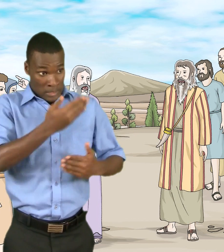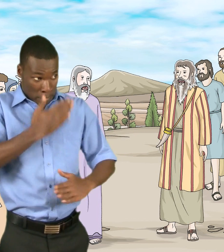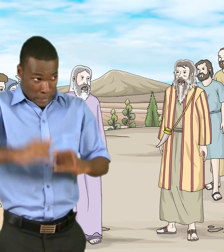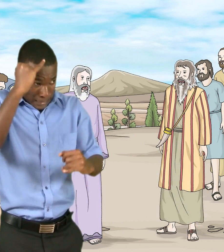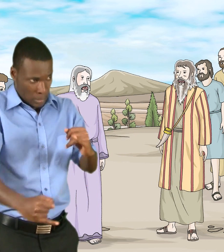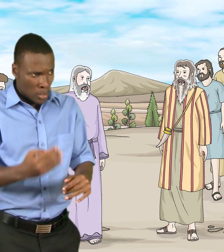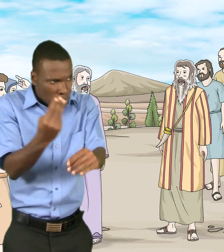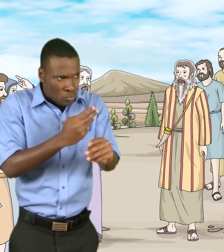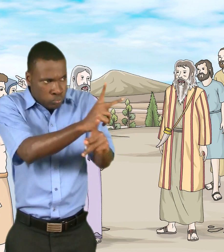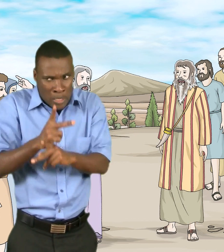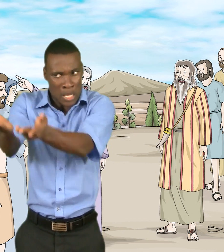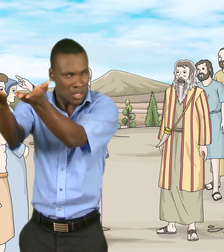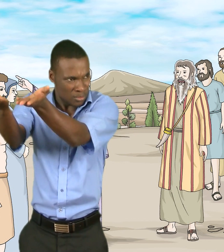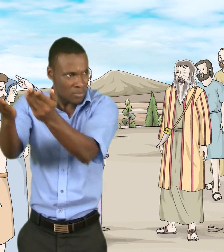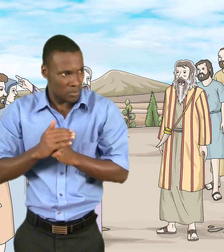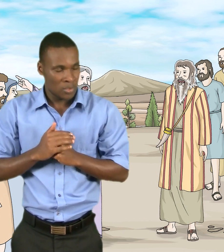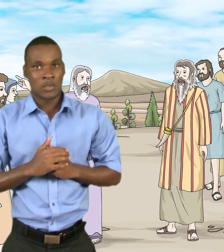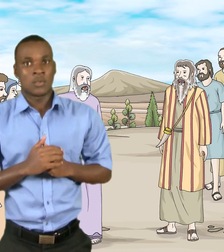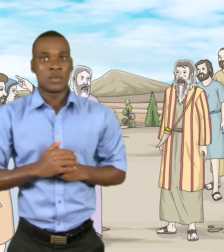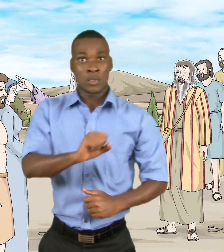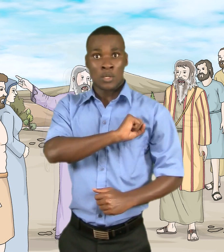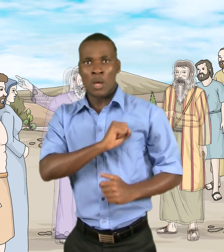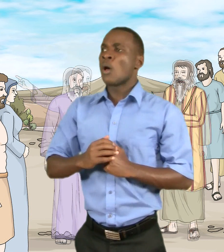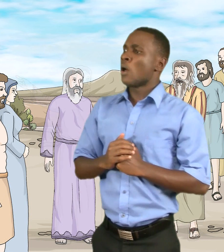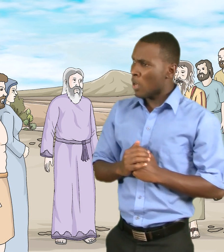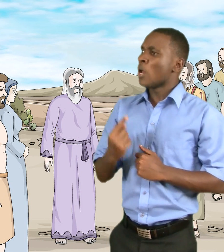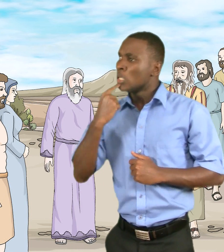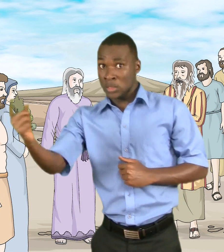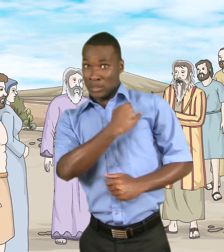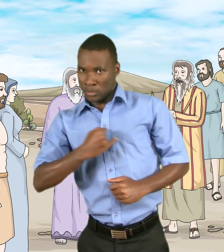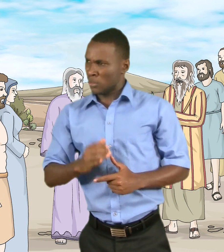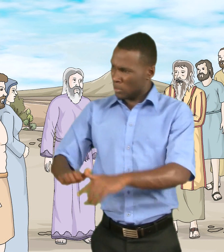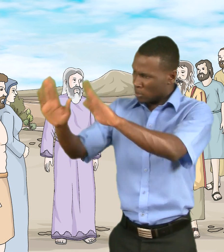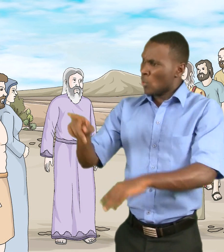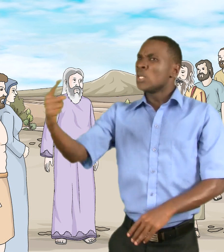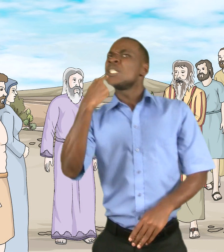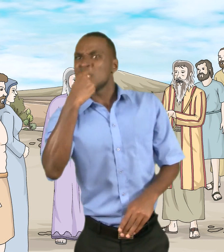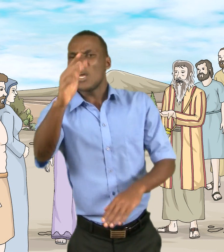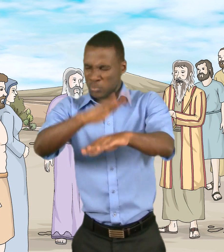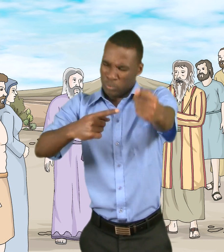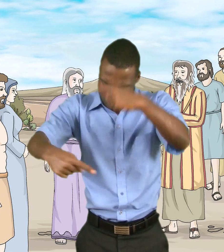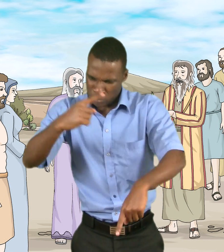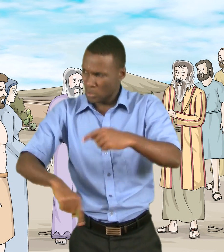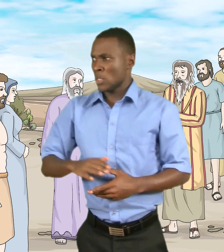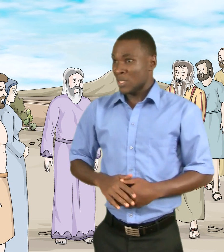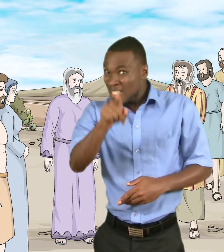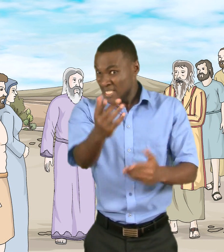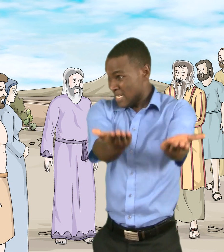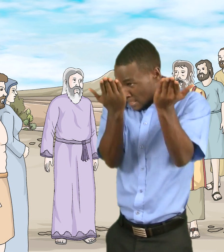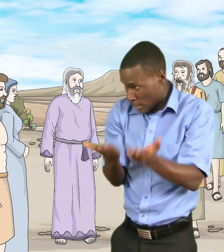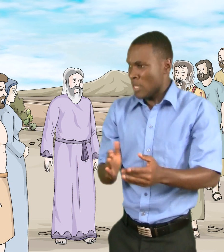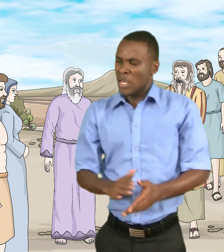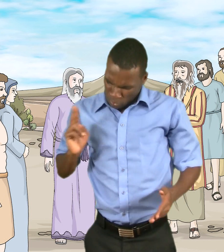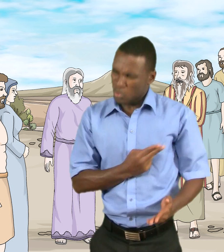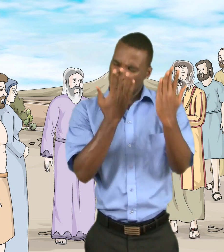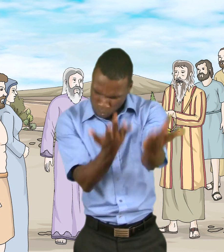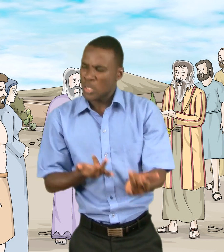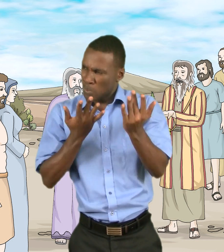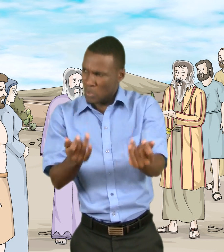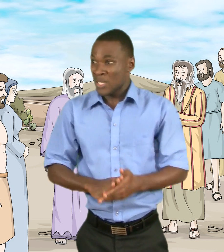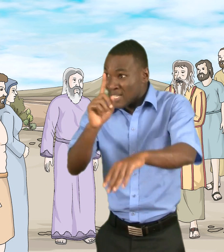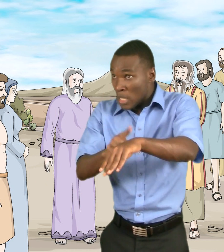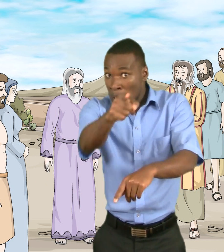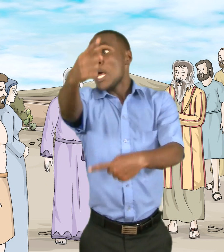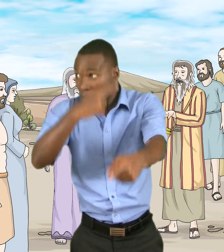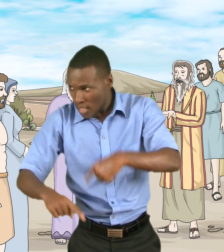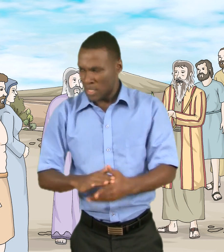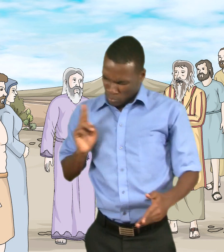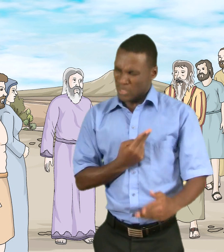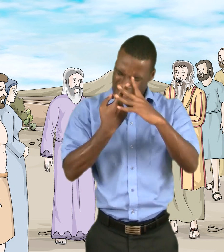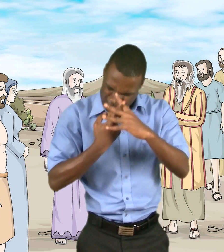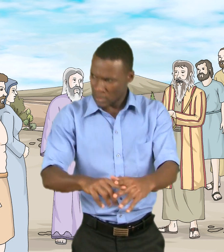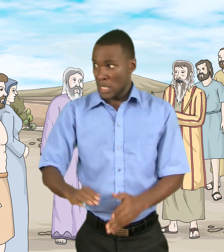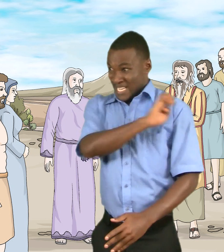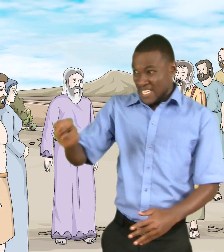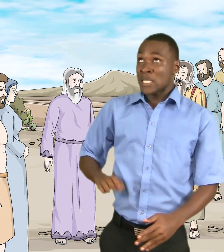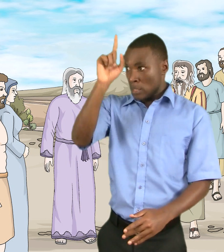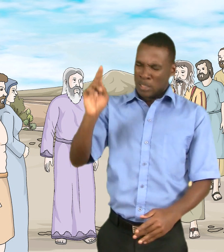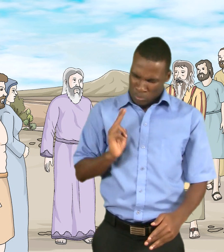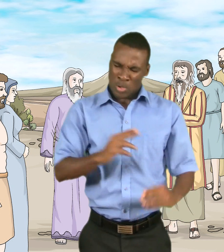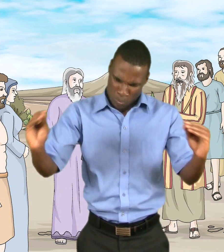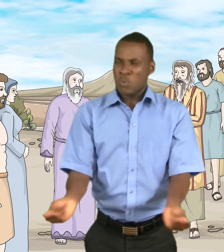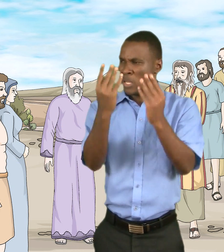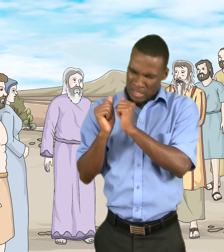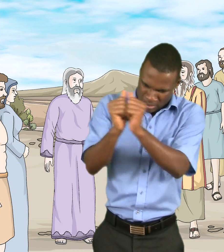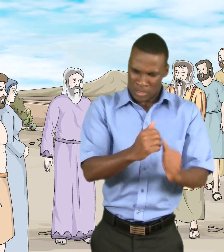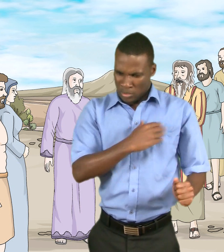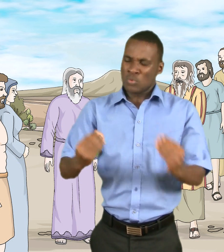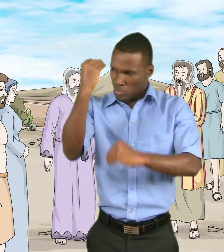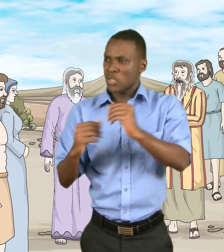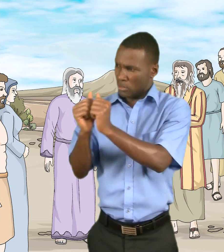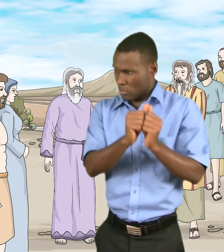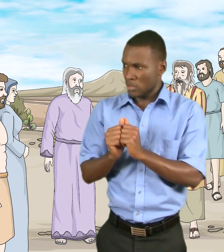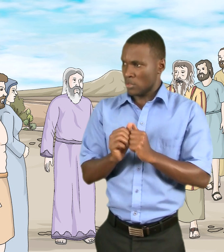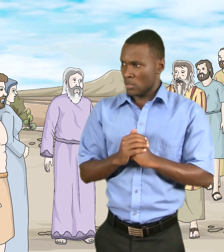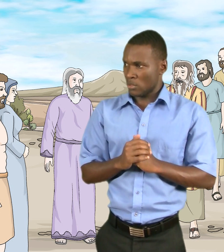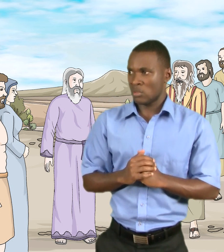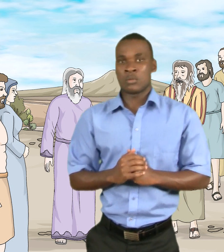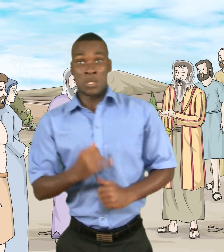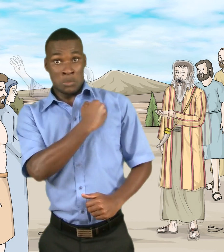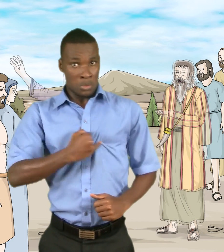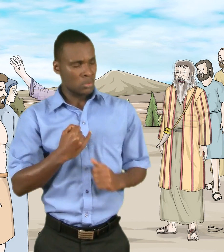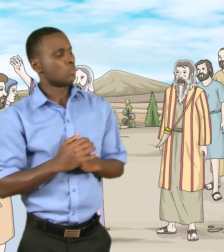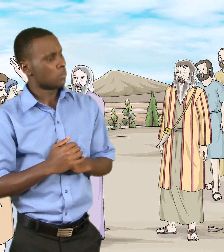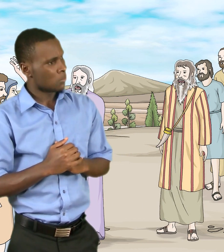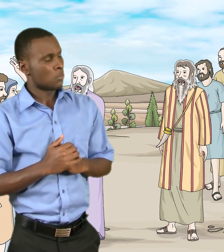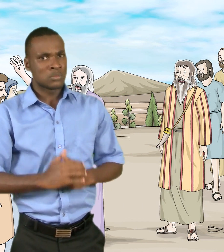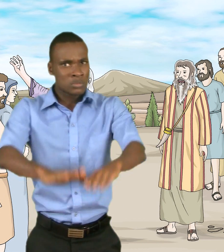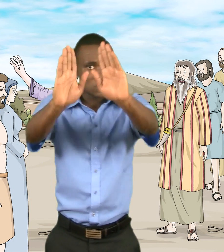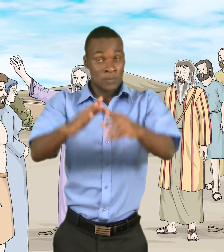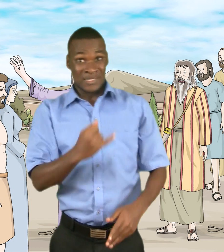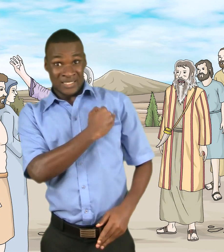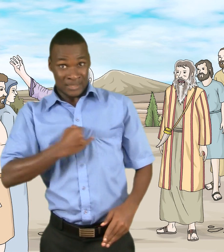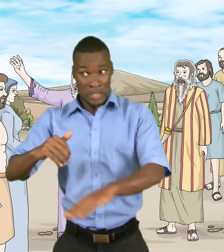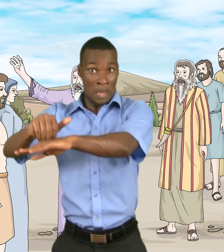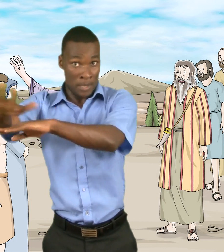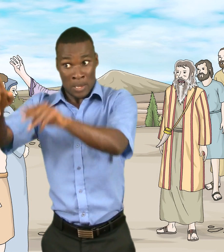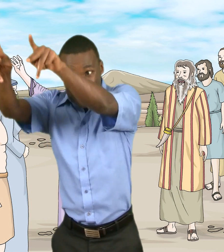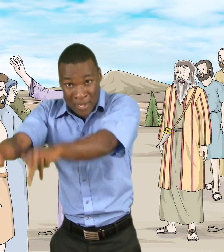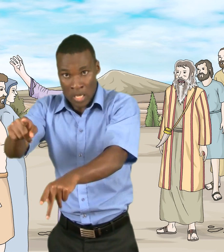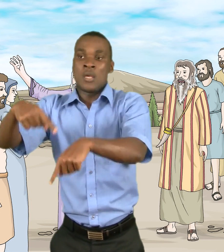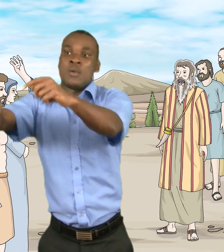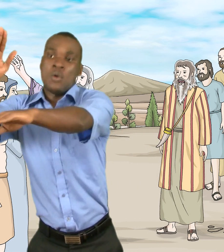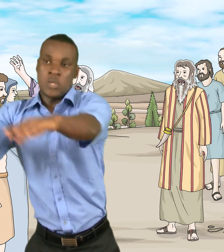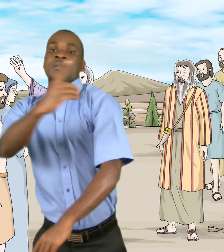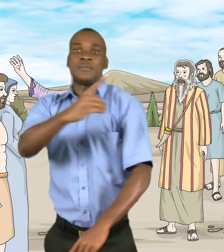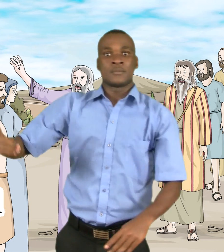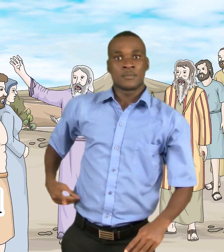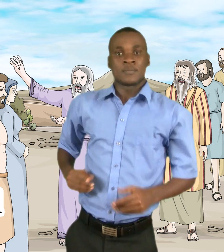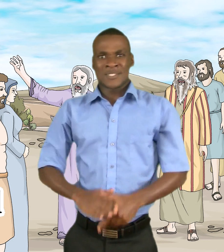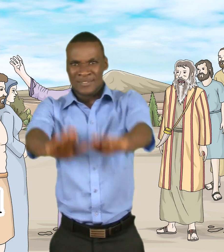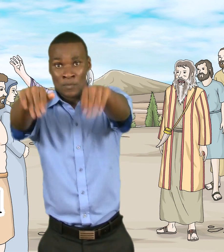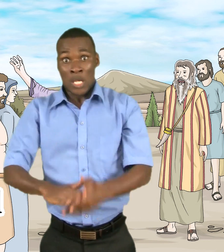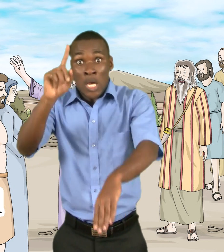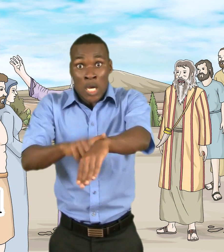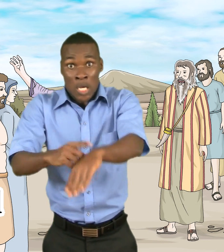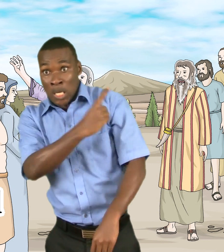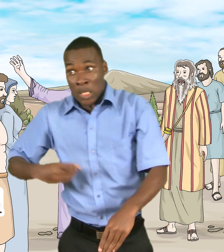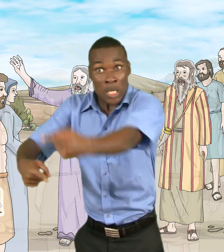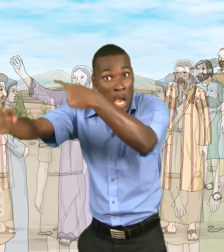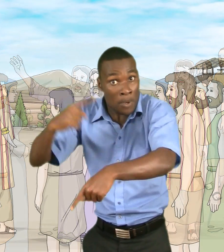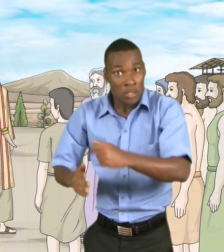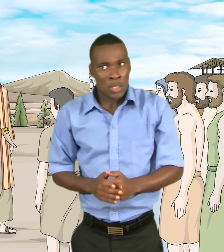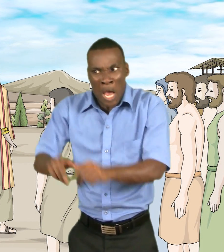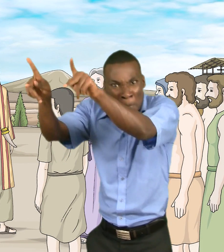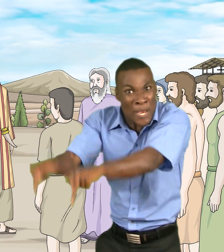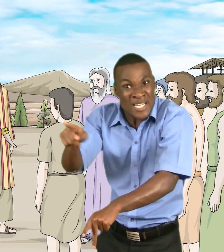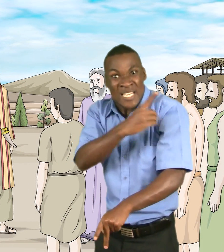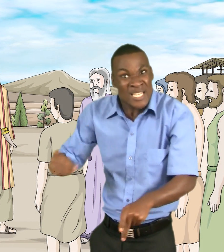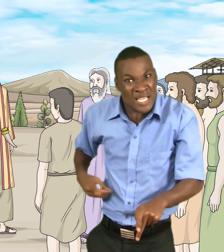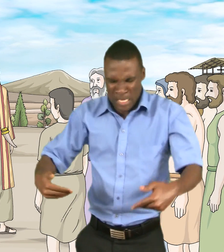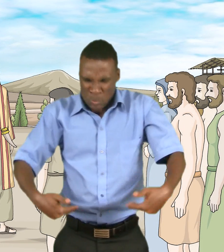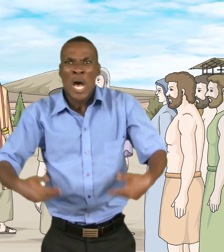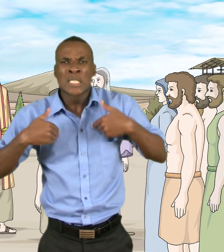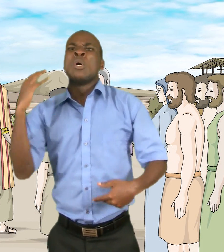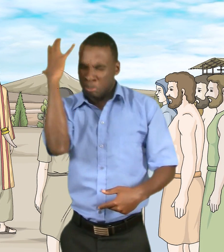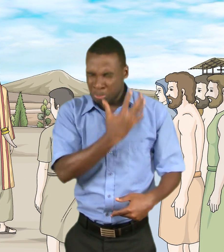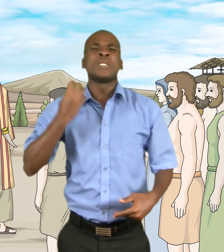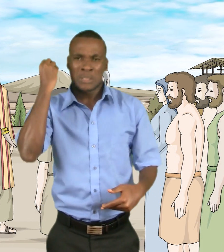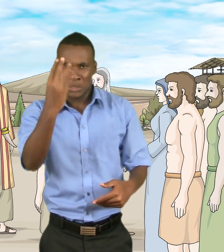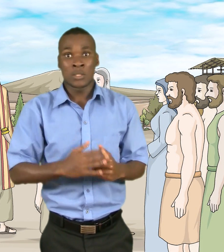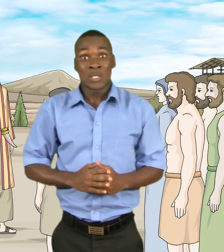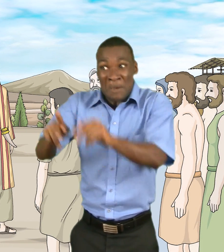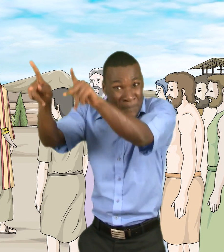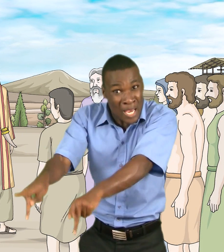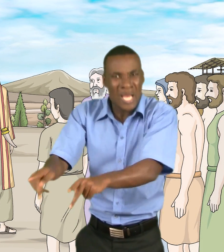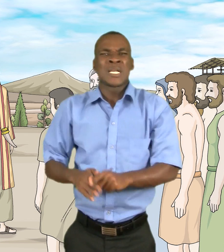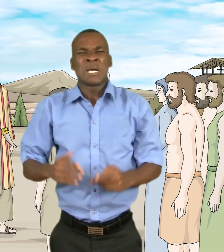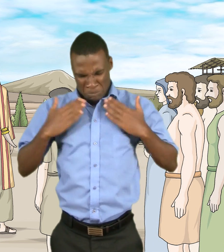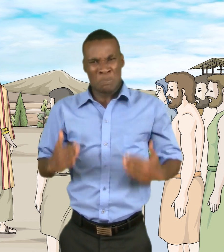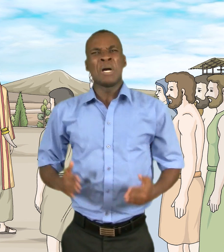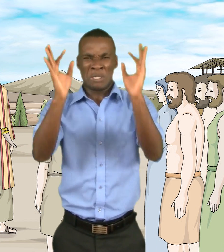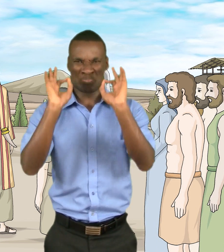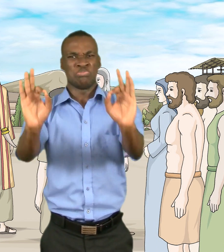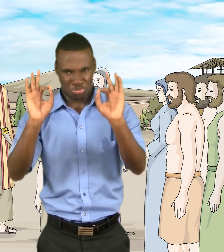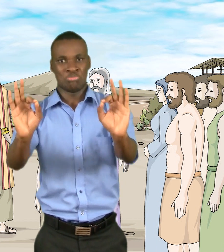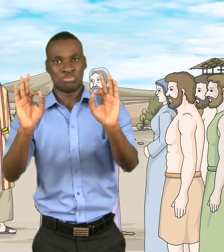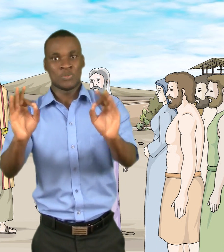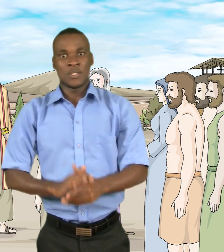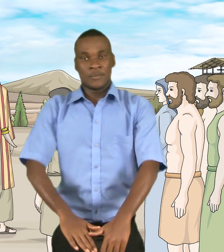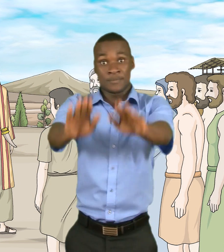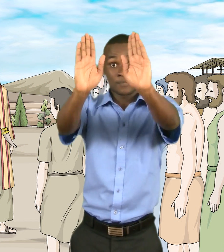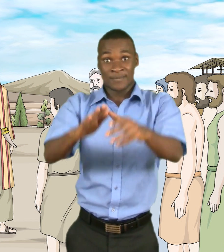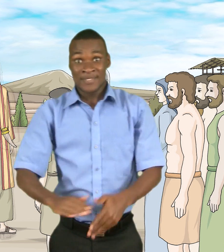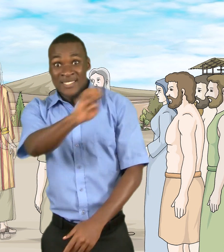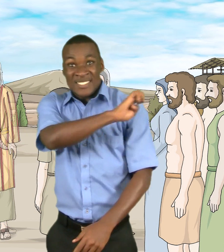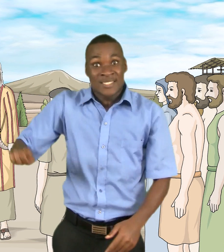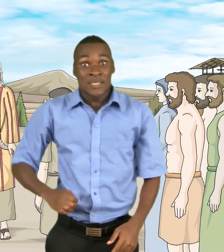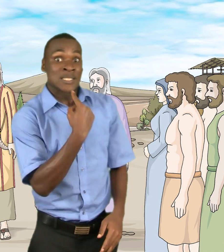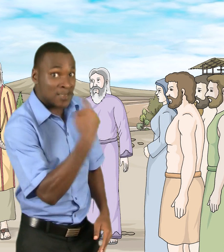“There is still the youngest,” Jesse replied, “but he is tending the sheep.” “Send for him,” Samuel replied. “For we will not sit down to eat until he arrives.”